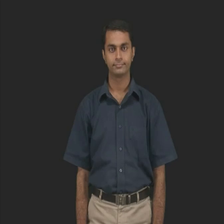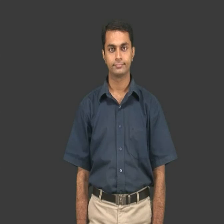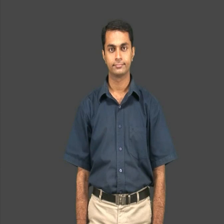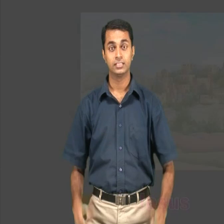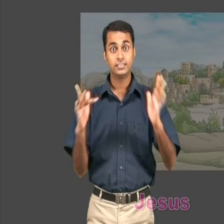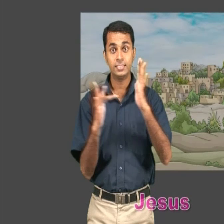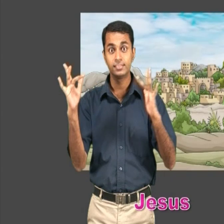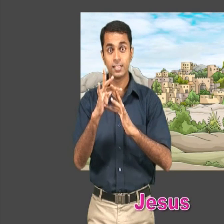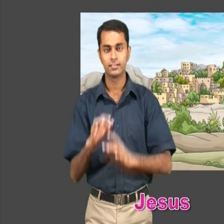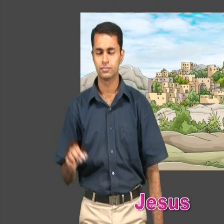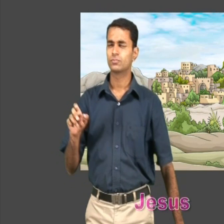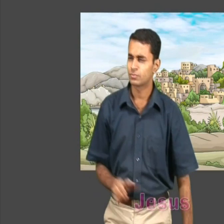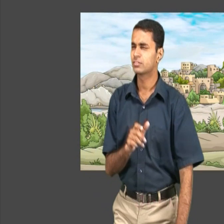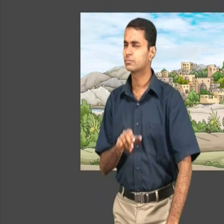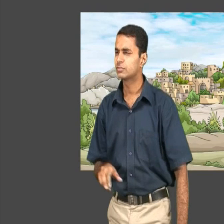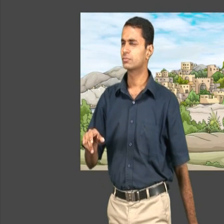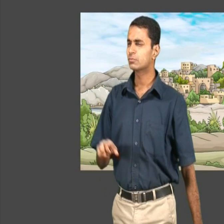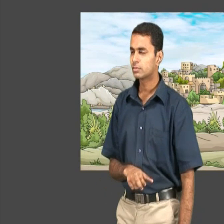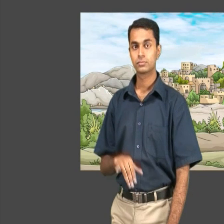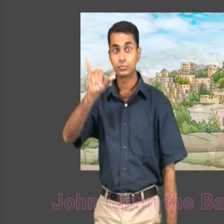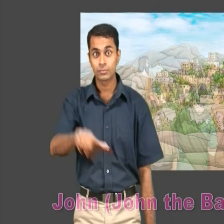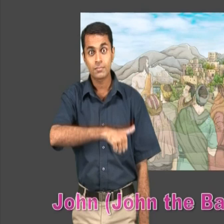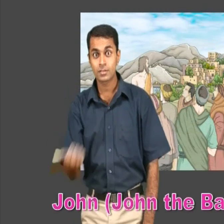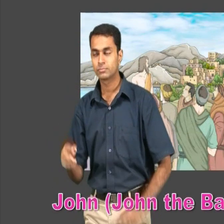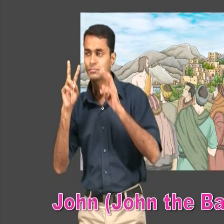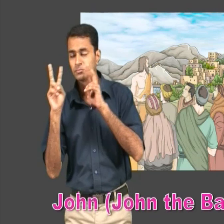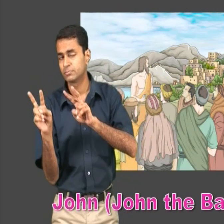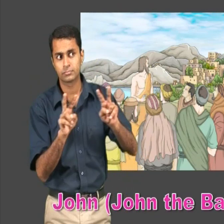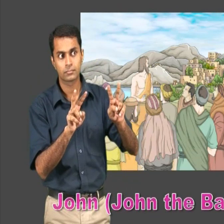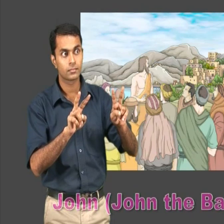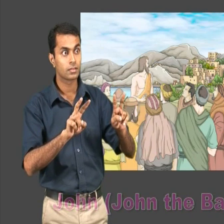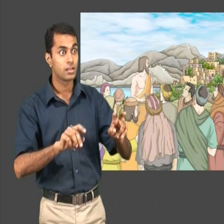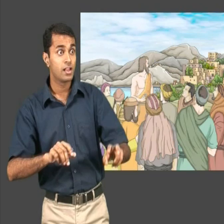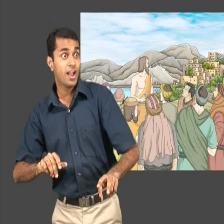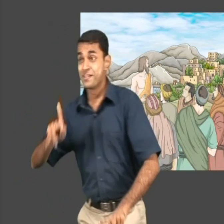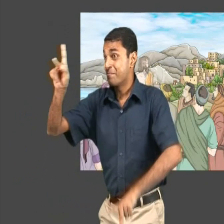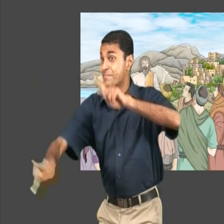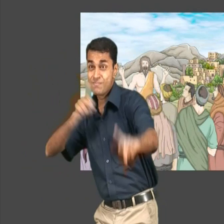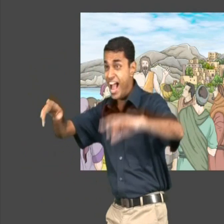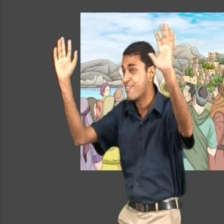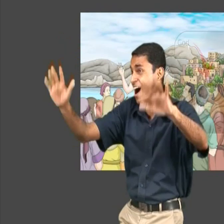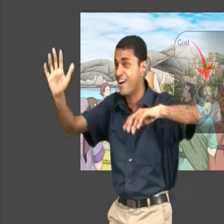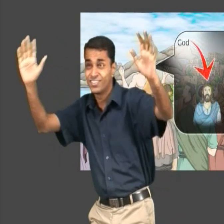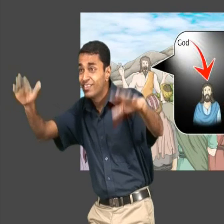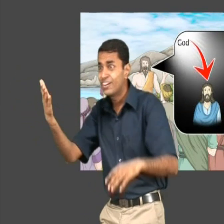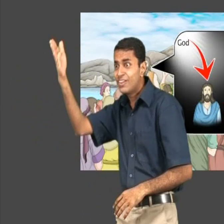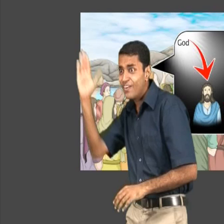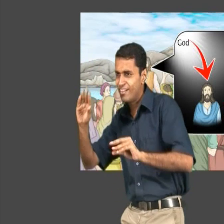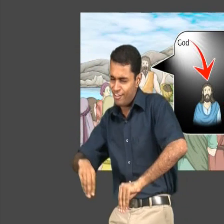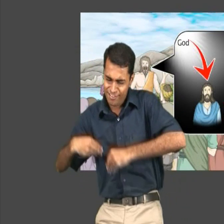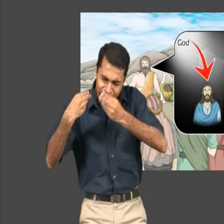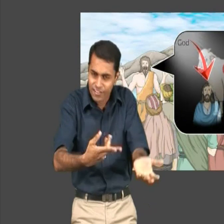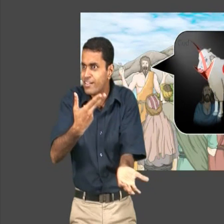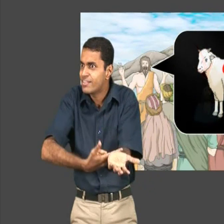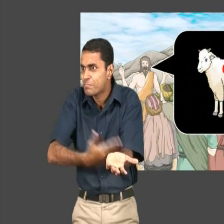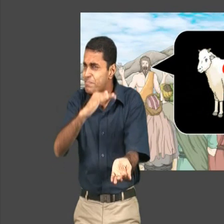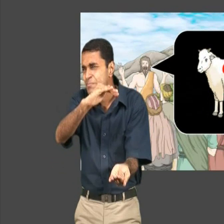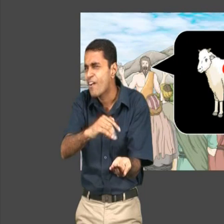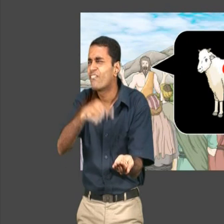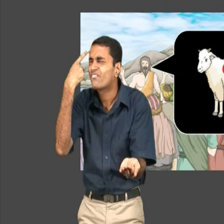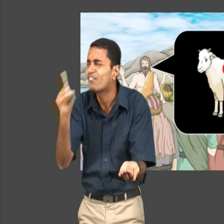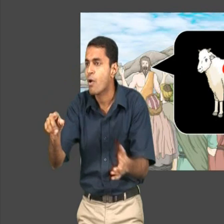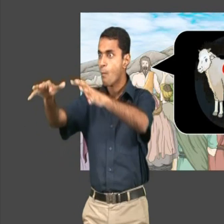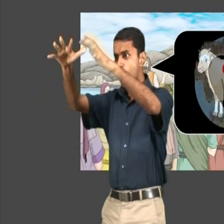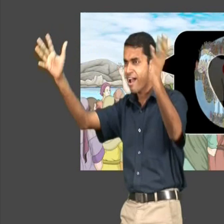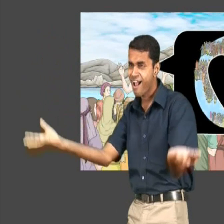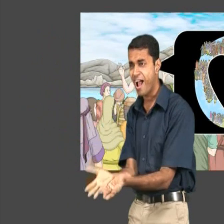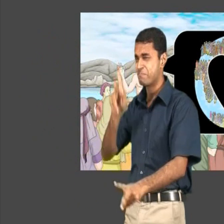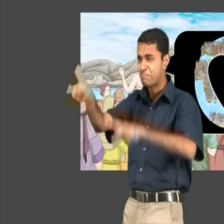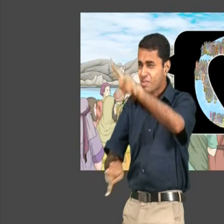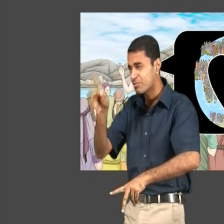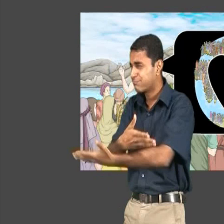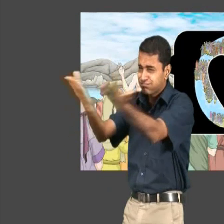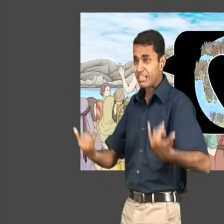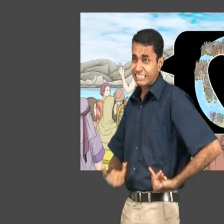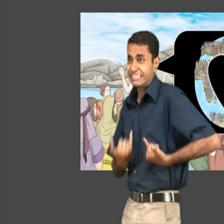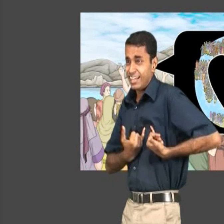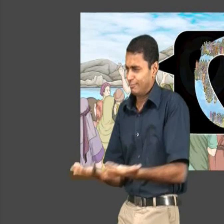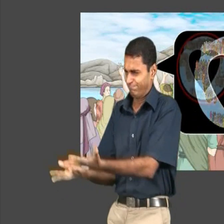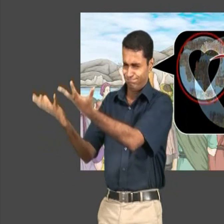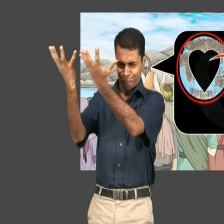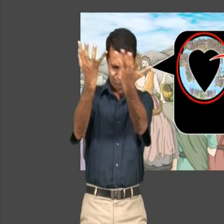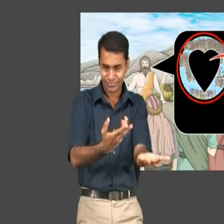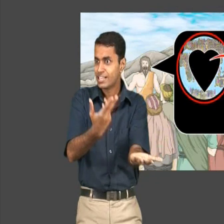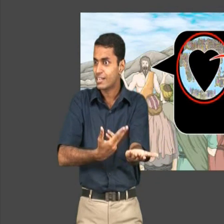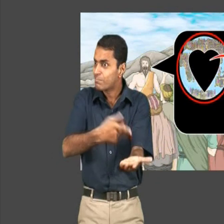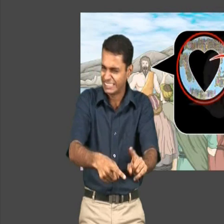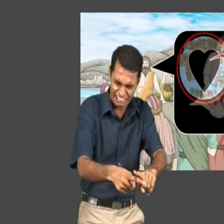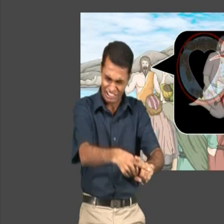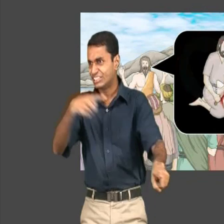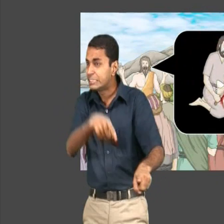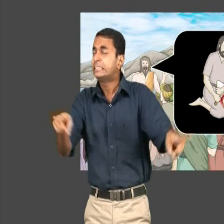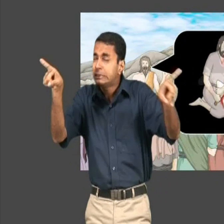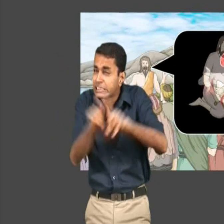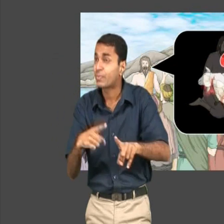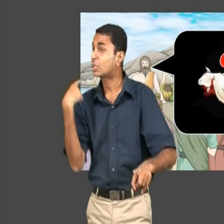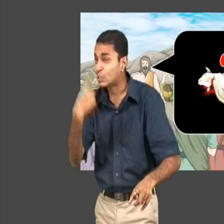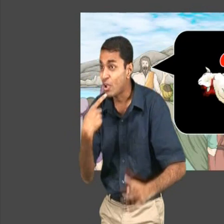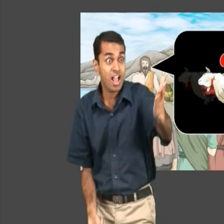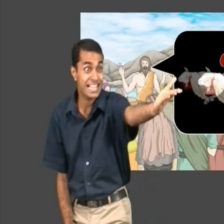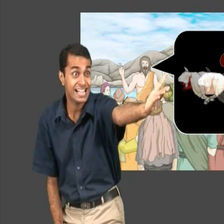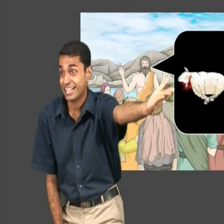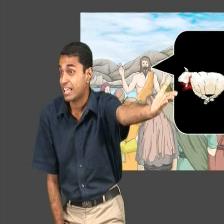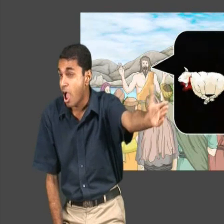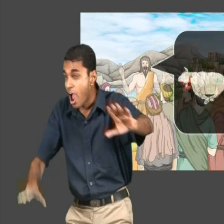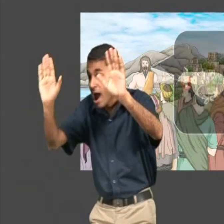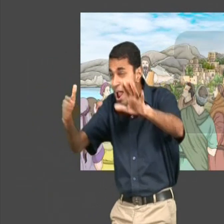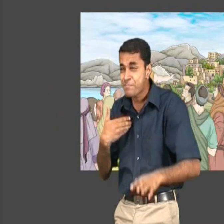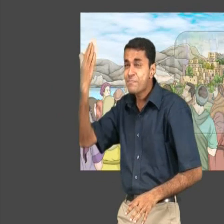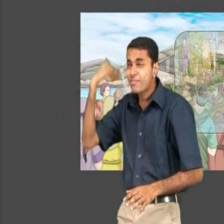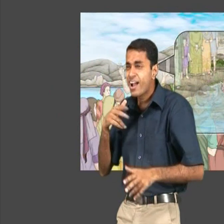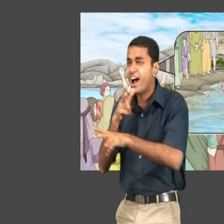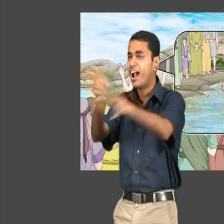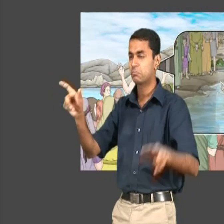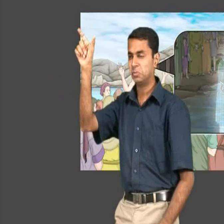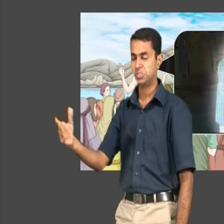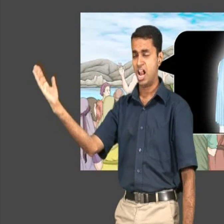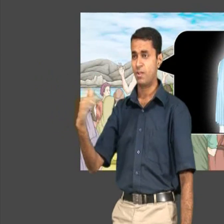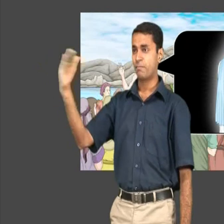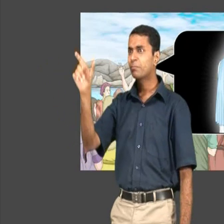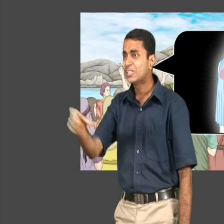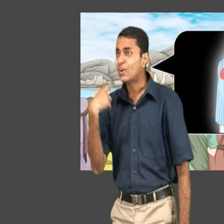The next day John saw Jesus coming toward him and said, “Look, the Lamb of God, who takes away the sin of the world!